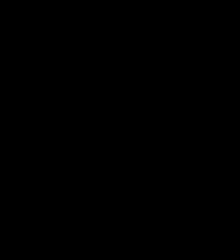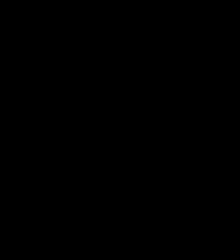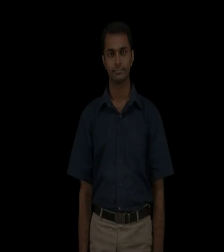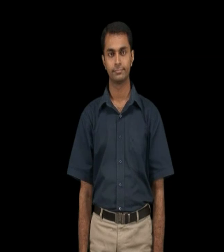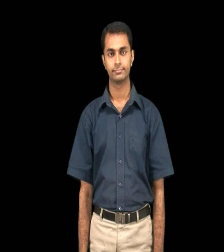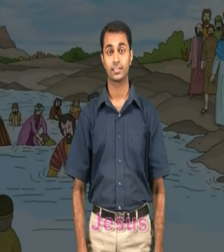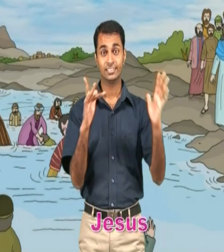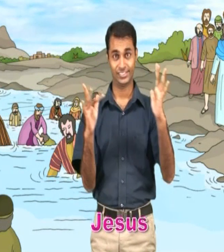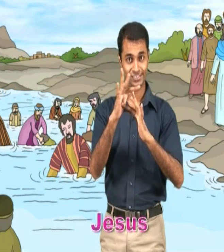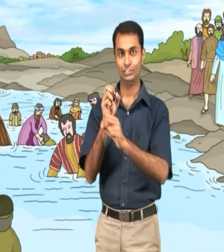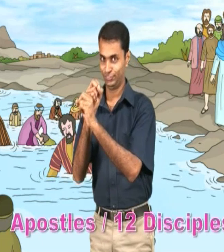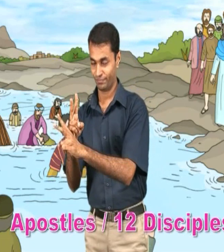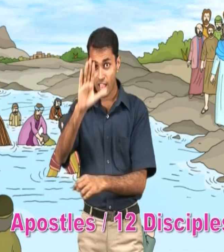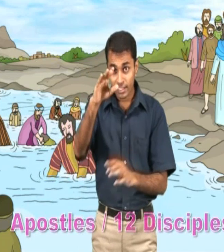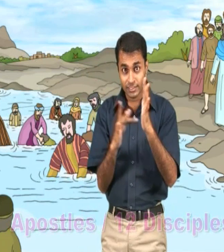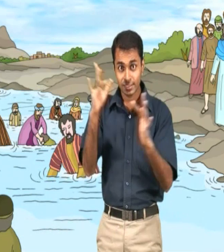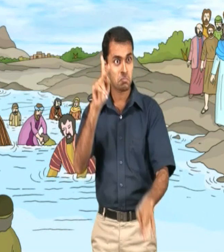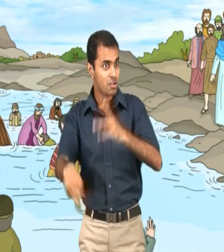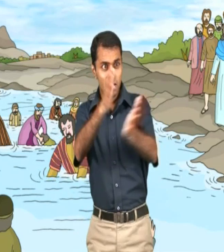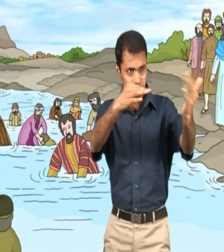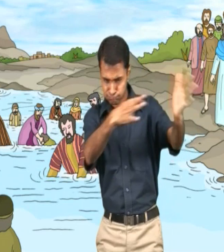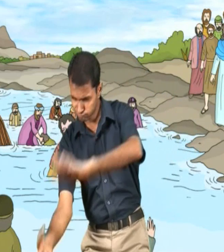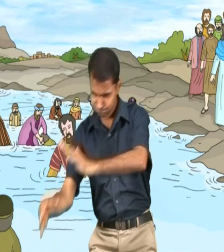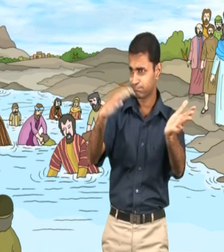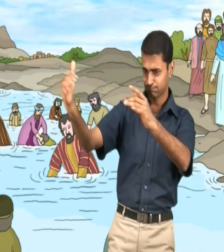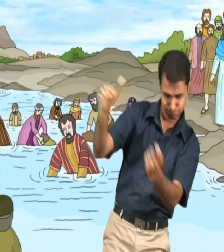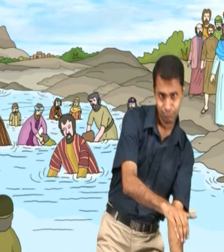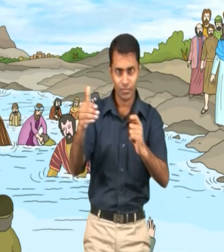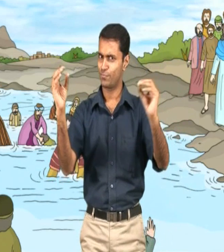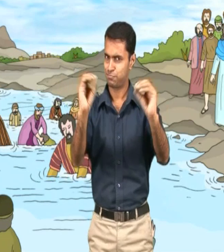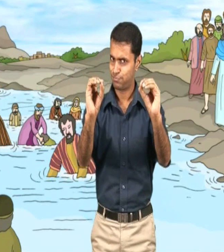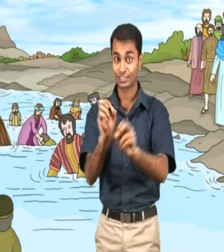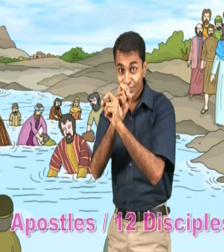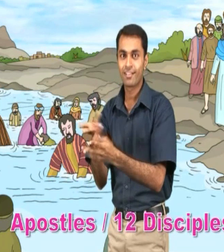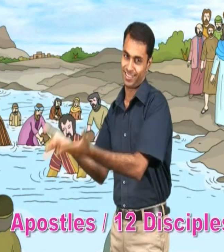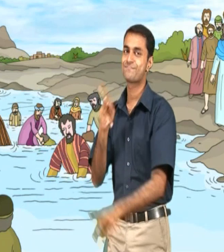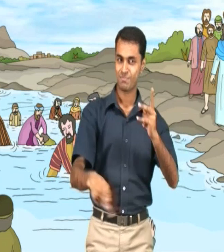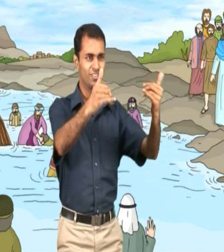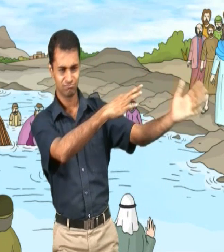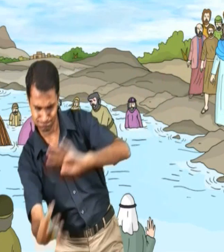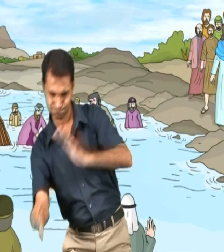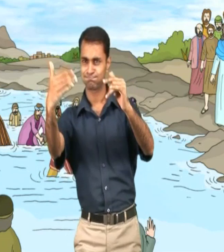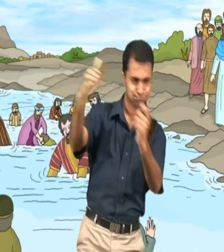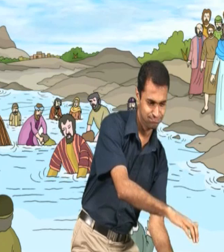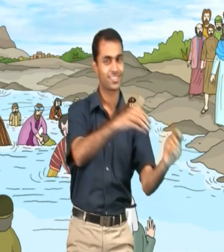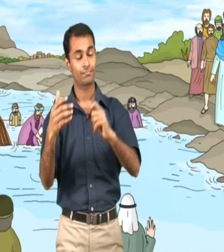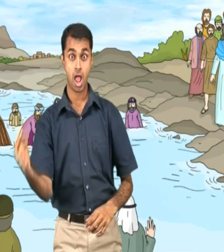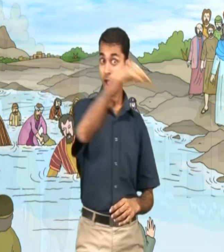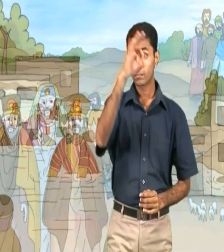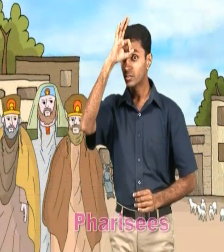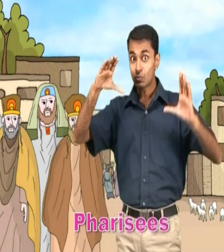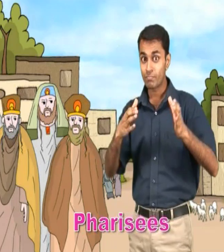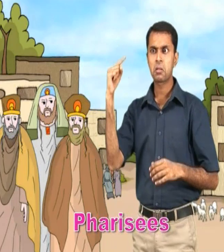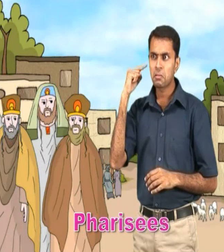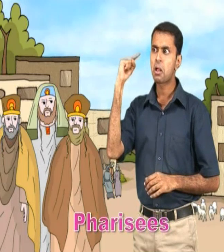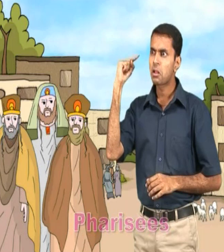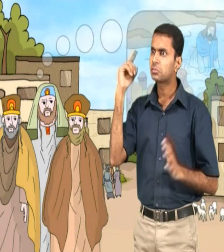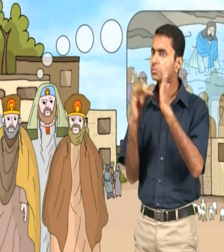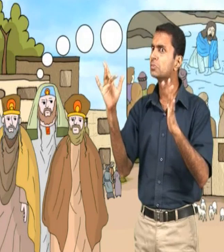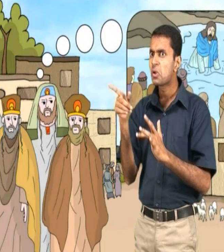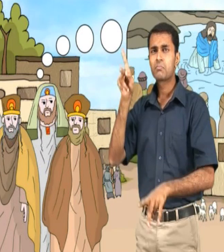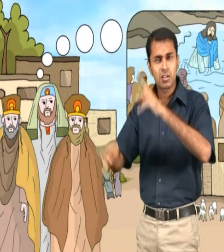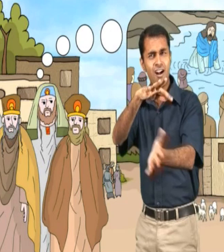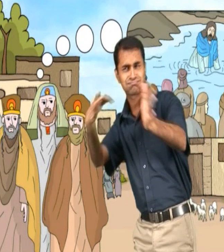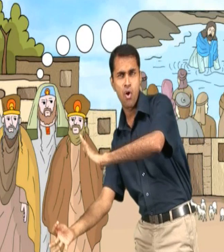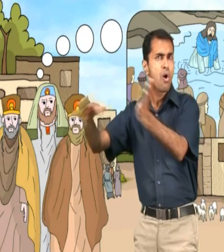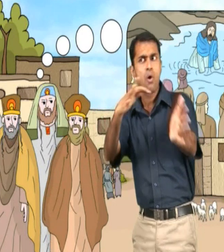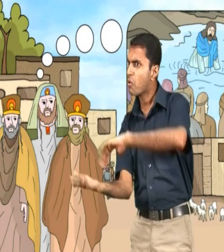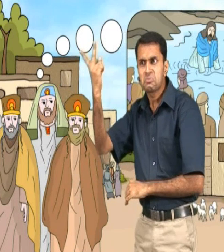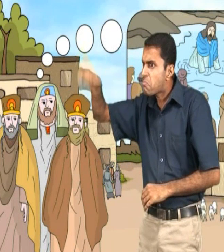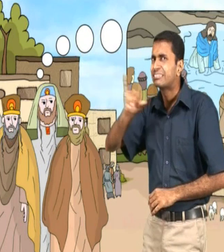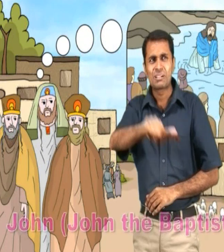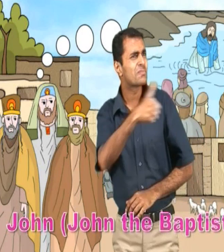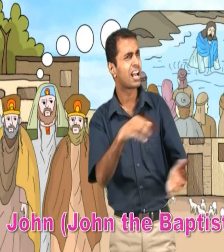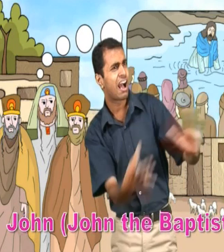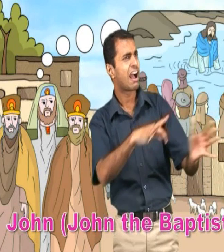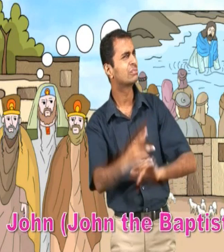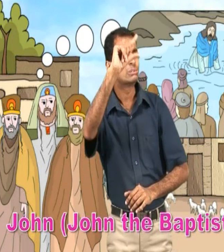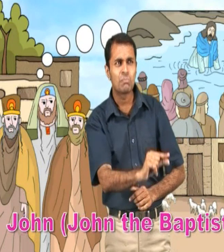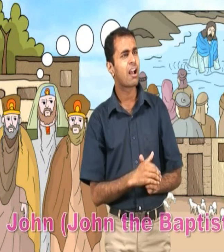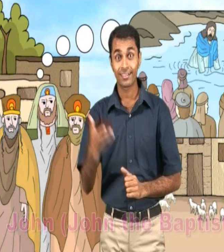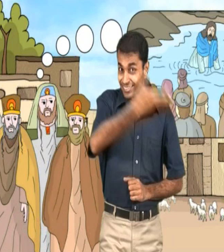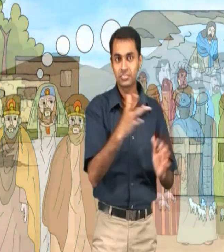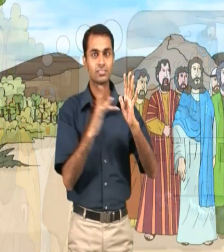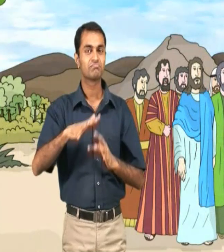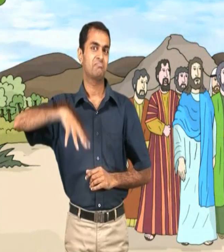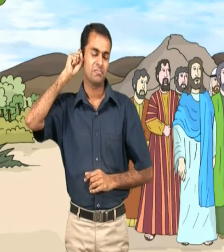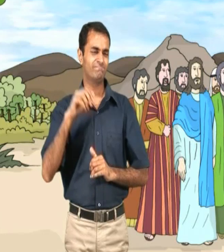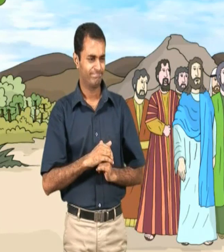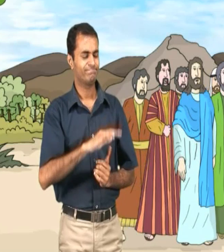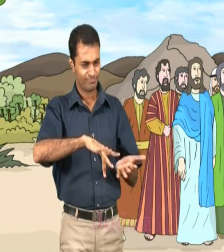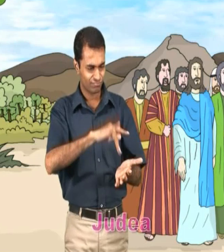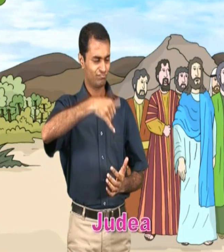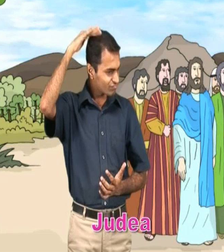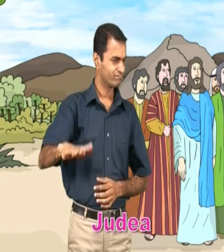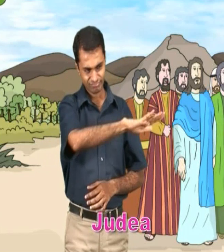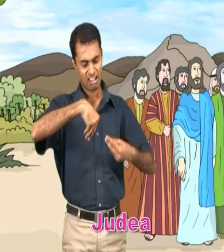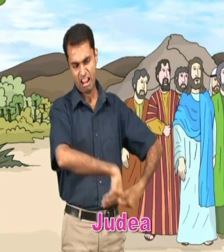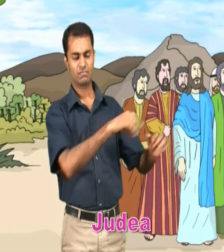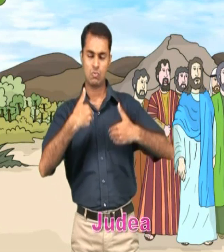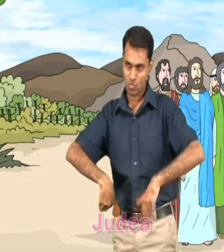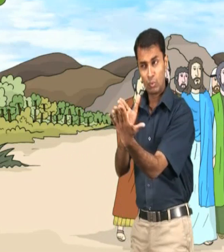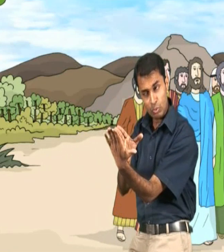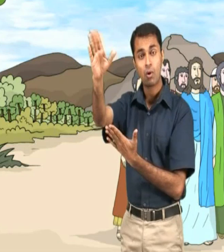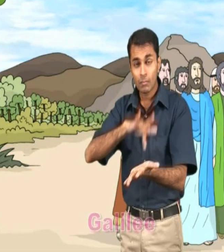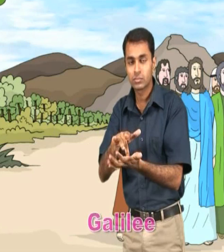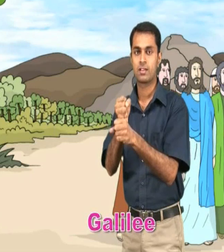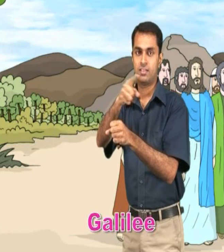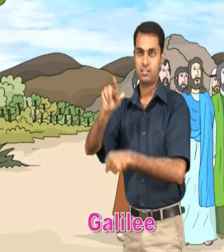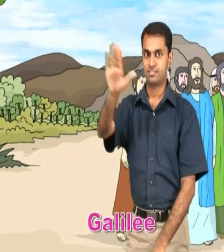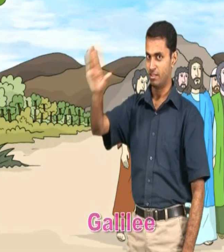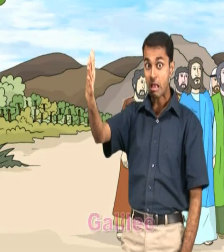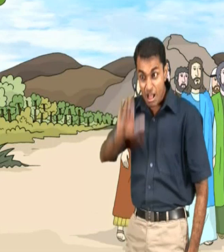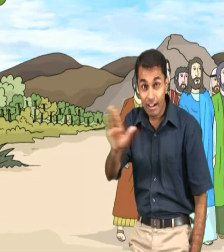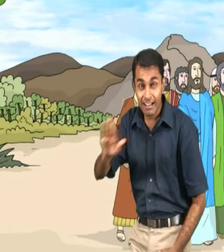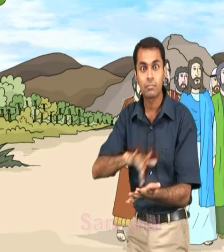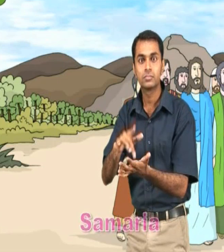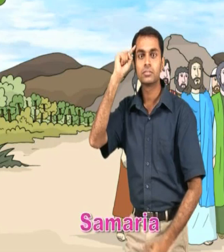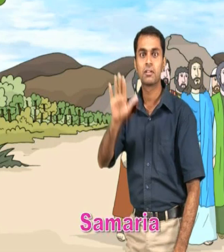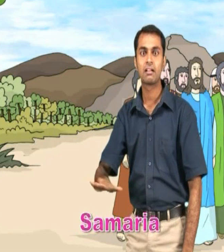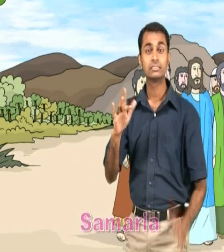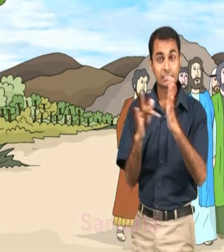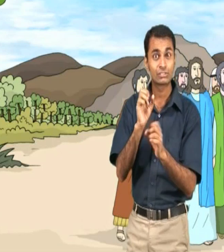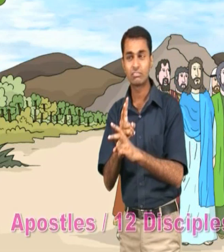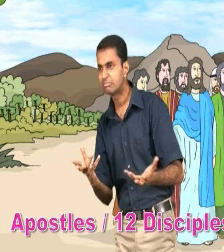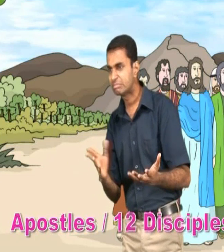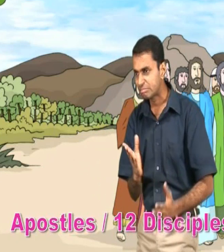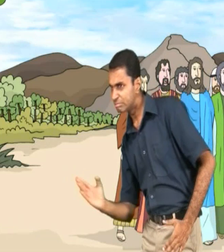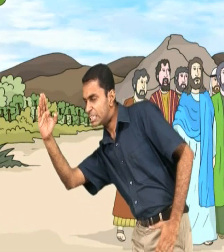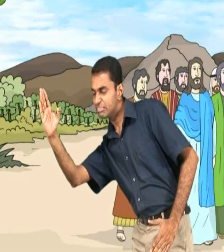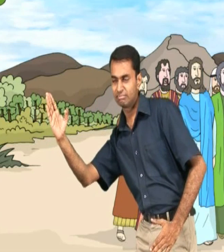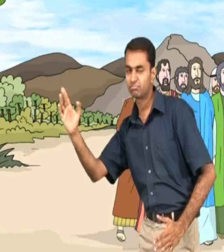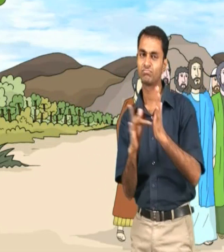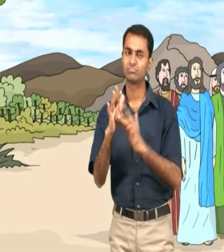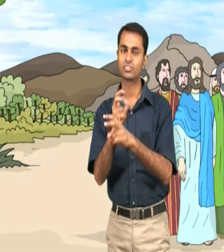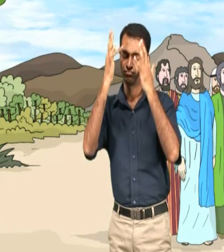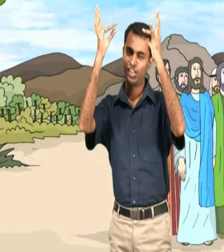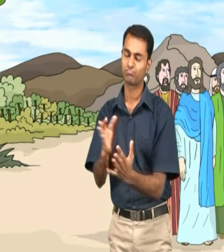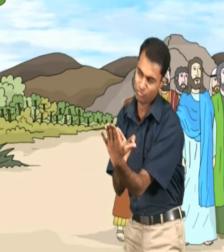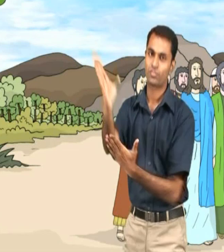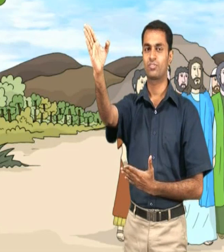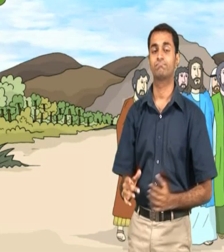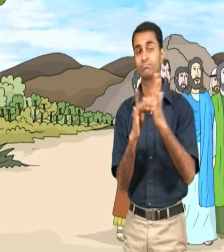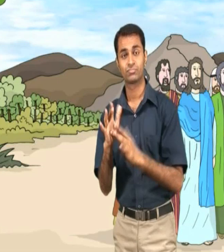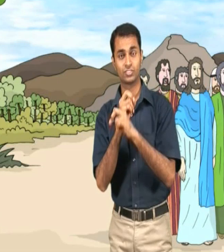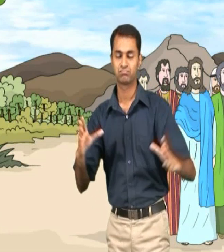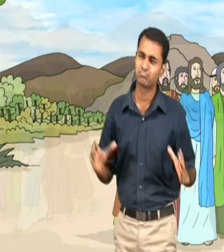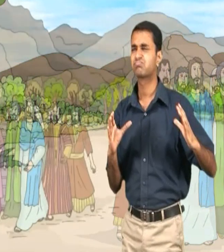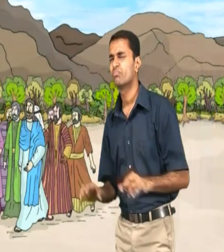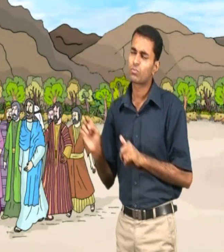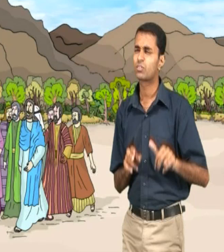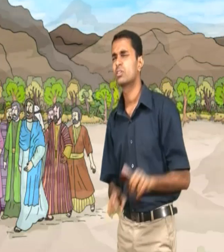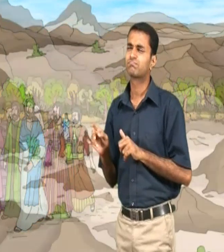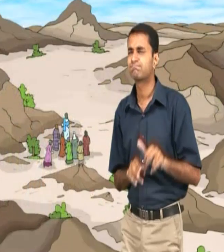When Jesus realized that the Pharisees were aware He was gaining and baptizing more disciples than John (although it was not Jesus who baptized, but His disciples), He left Judea and returned to Galilee.